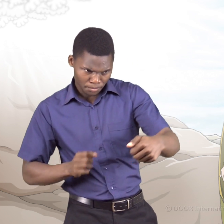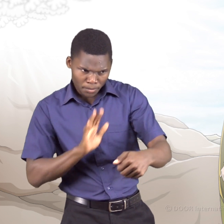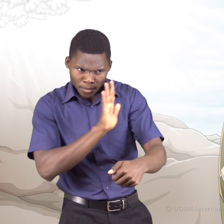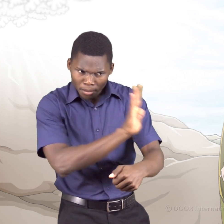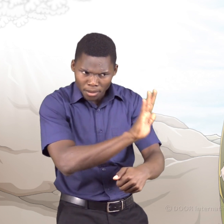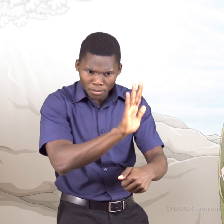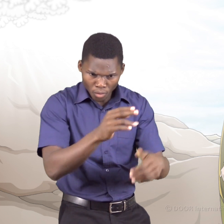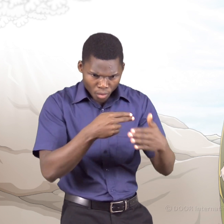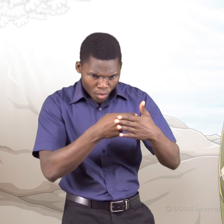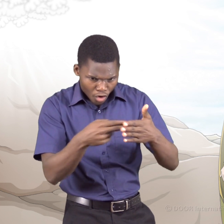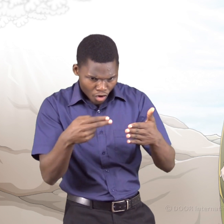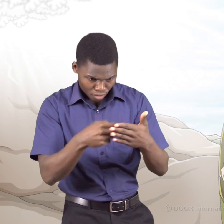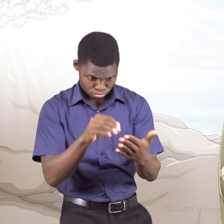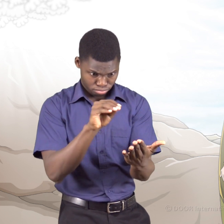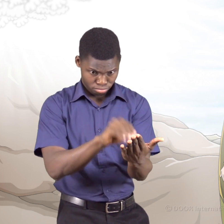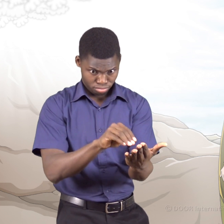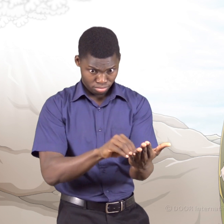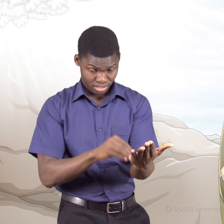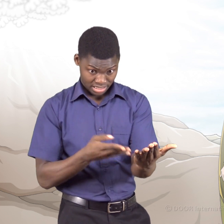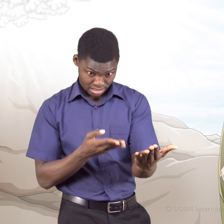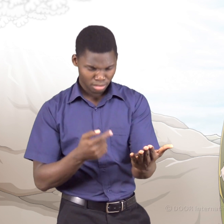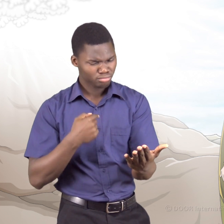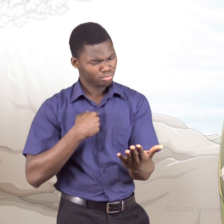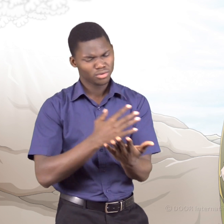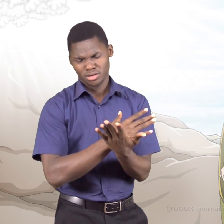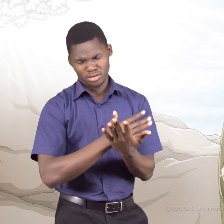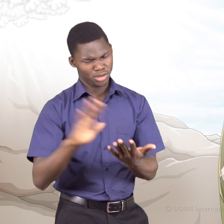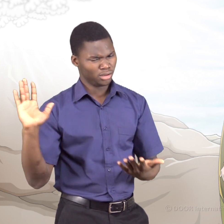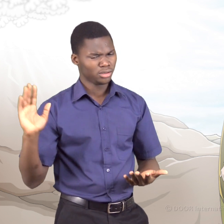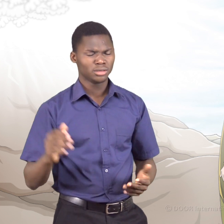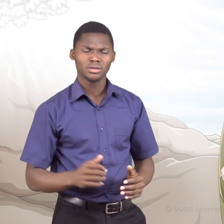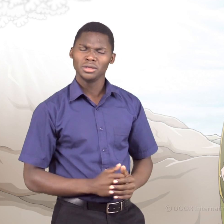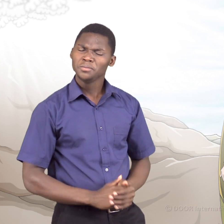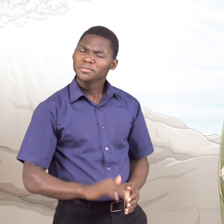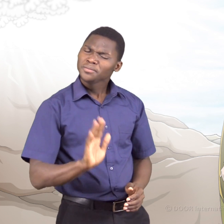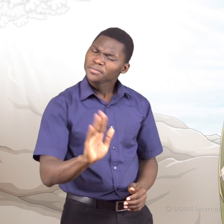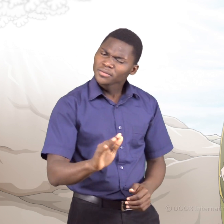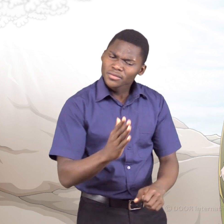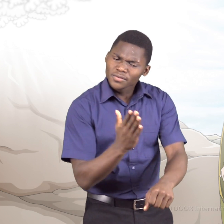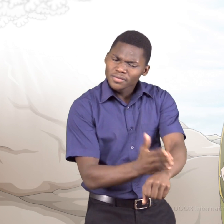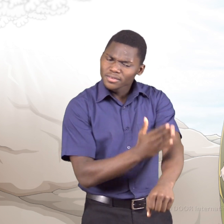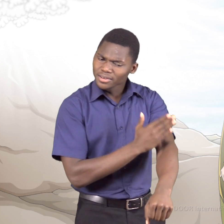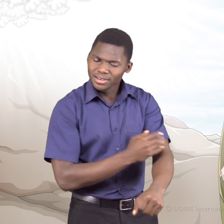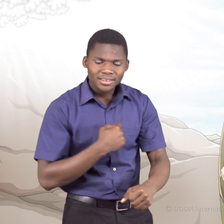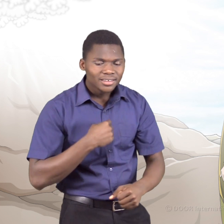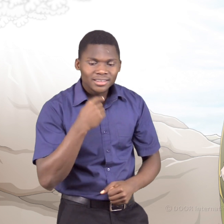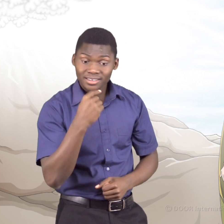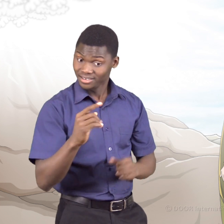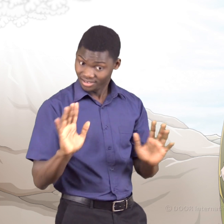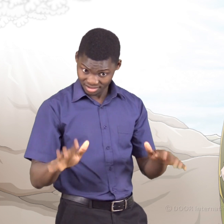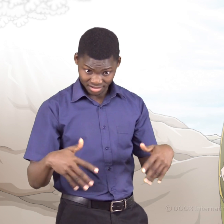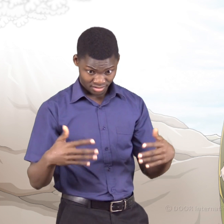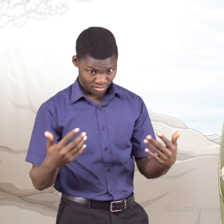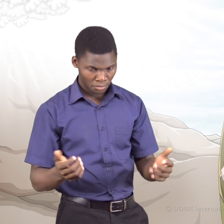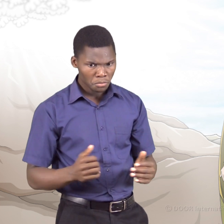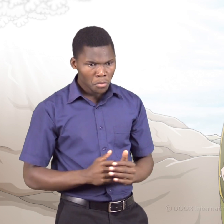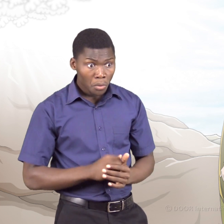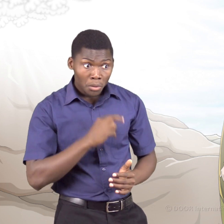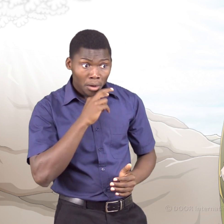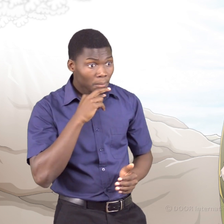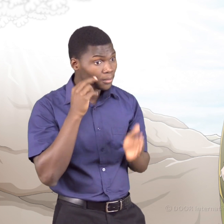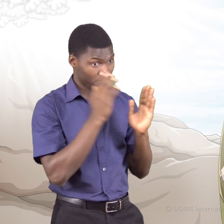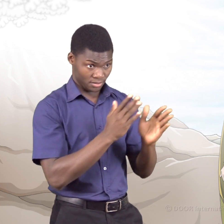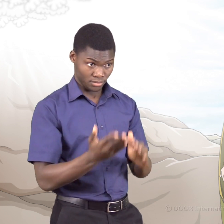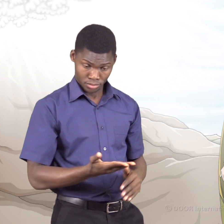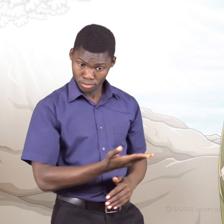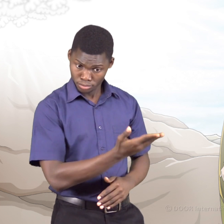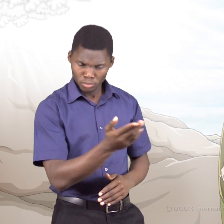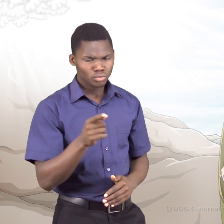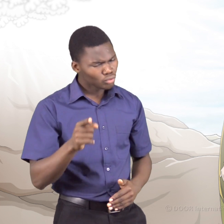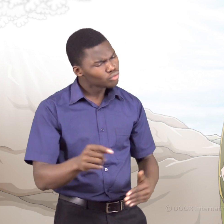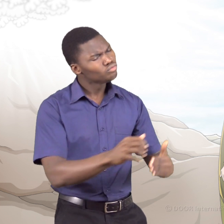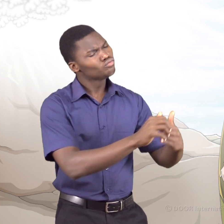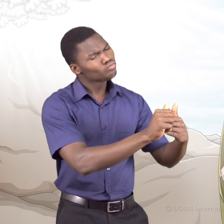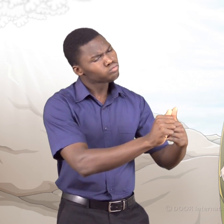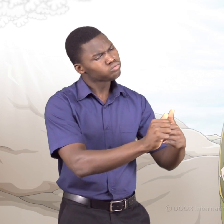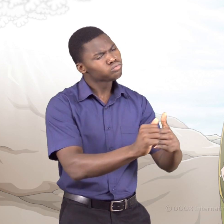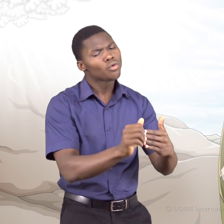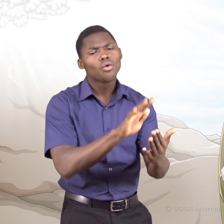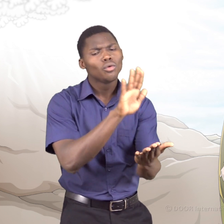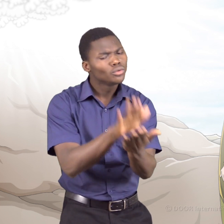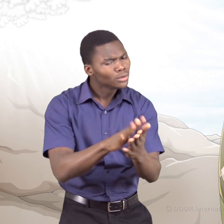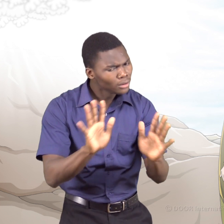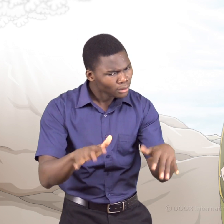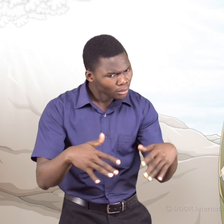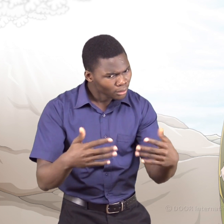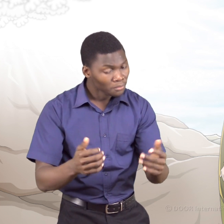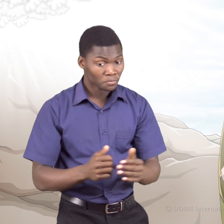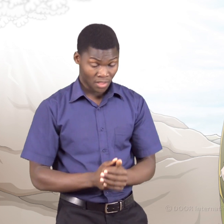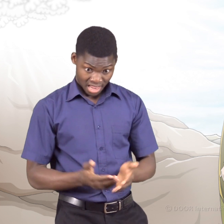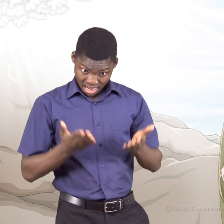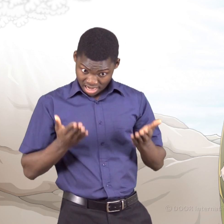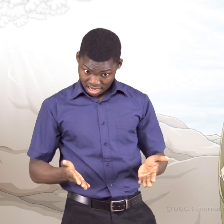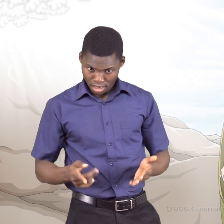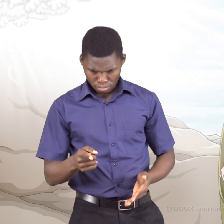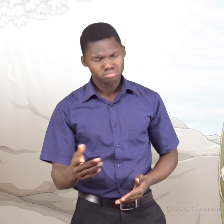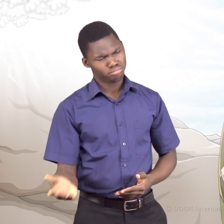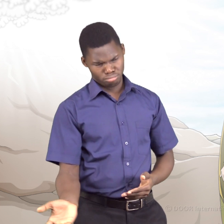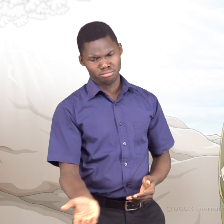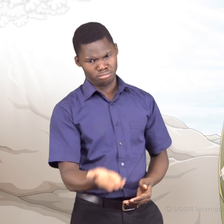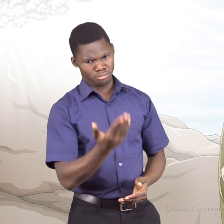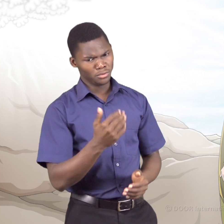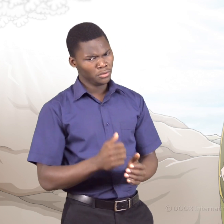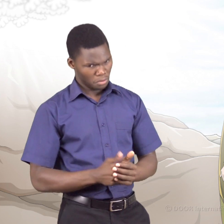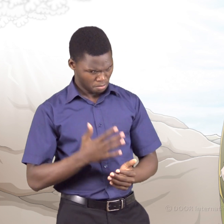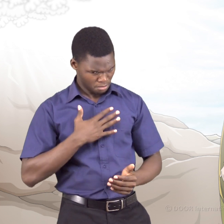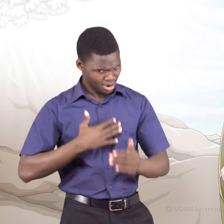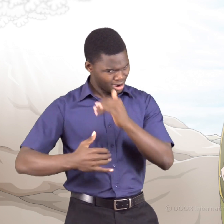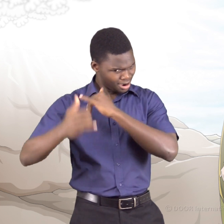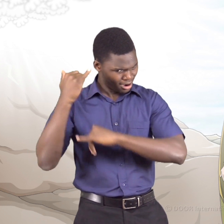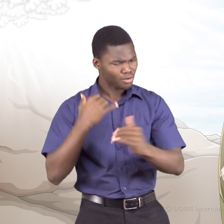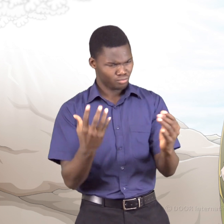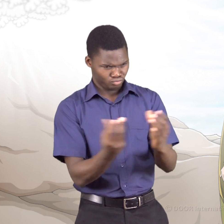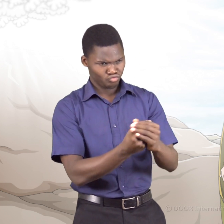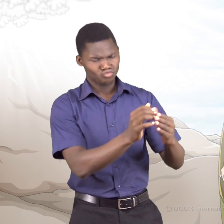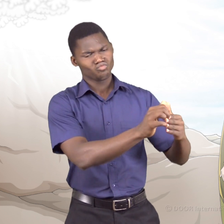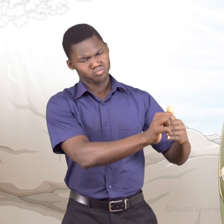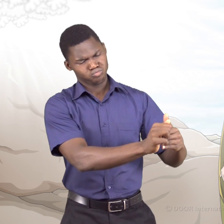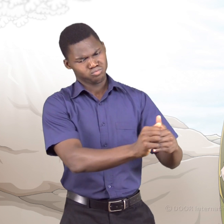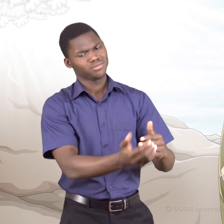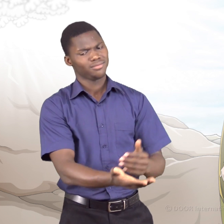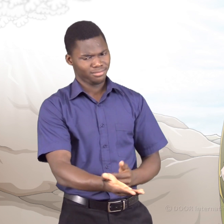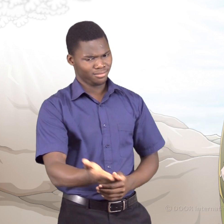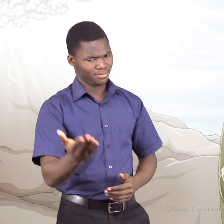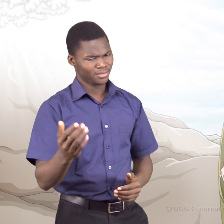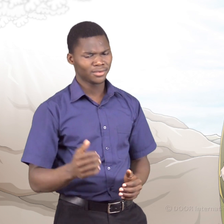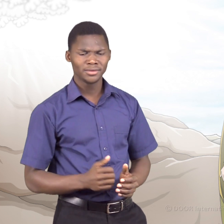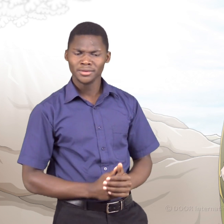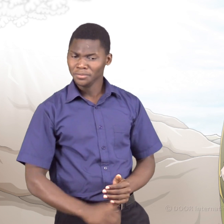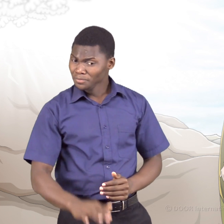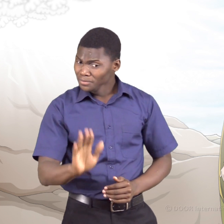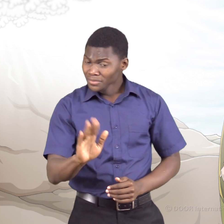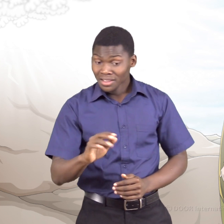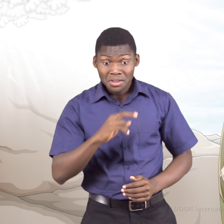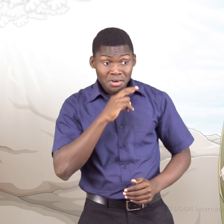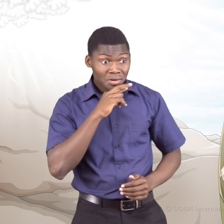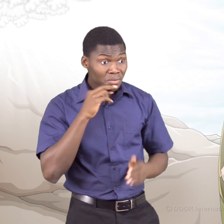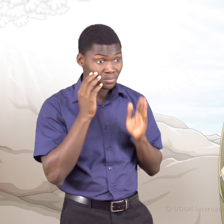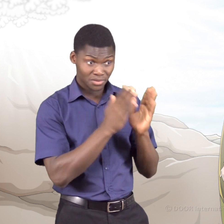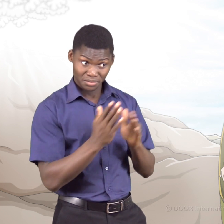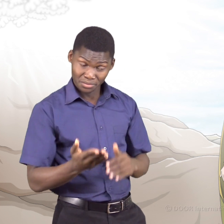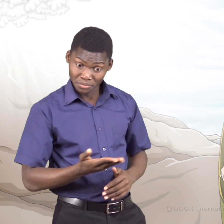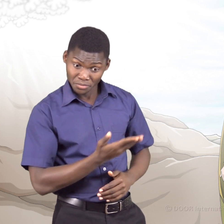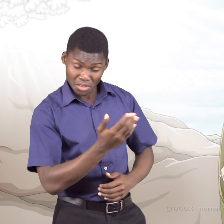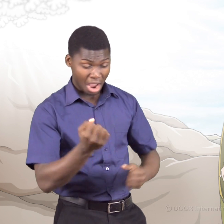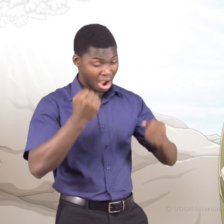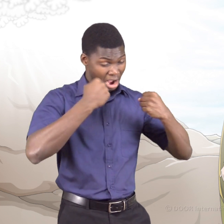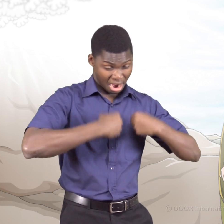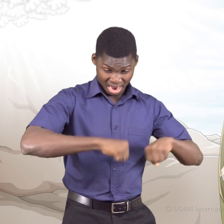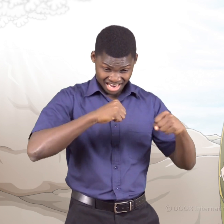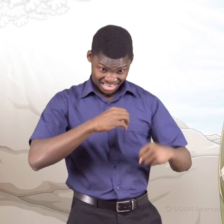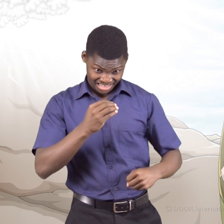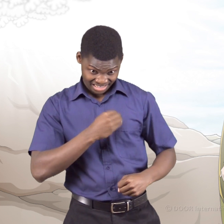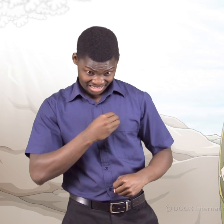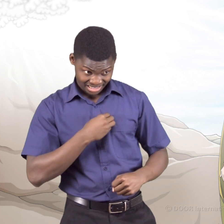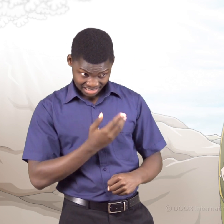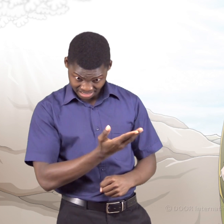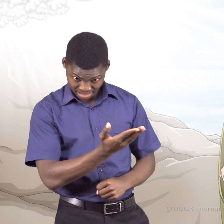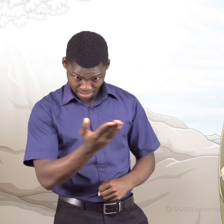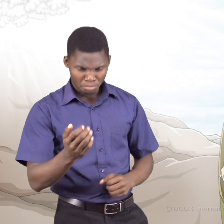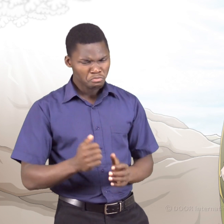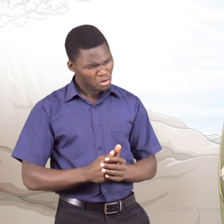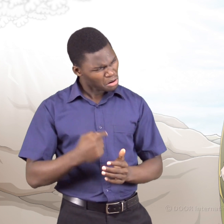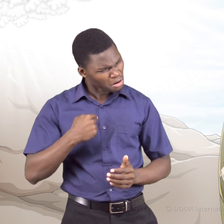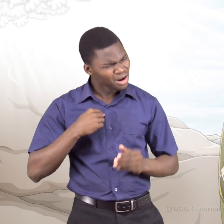Now go, lead the people to the place I described. Behold, My angel shall go before you.